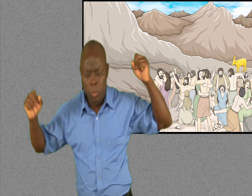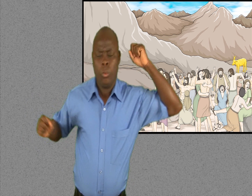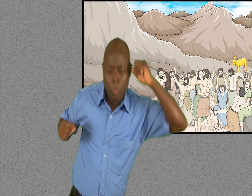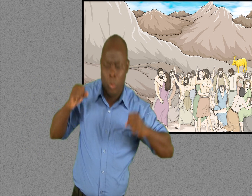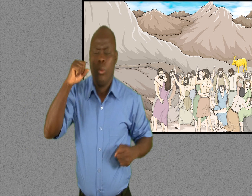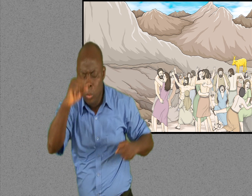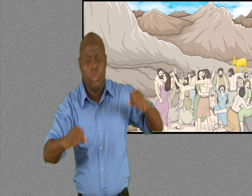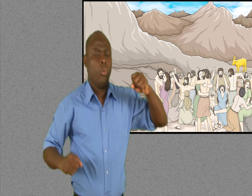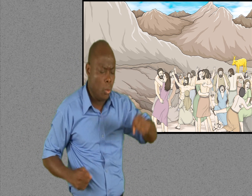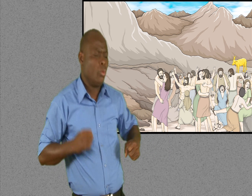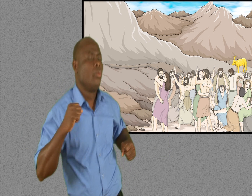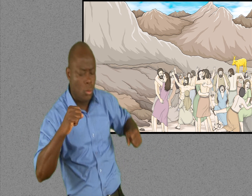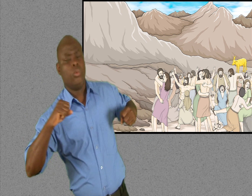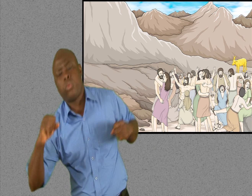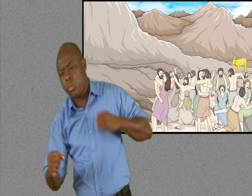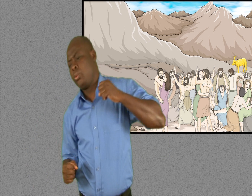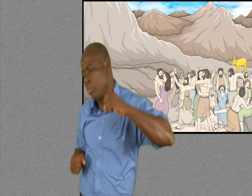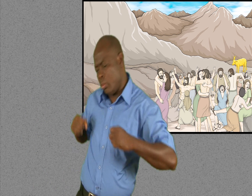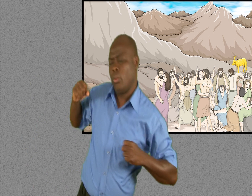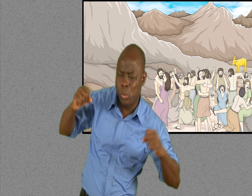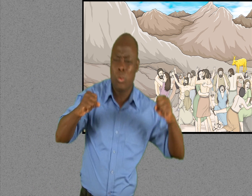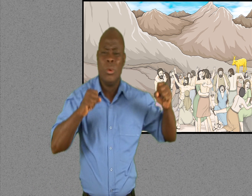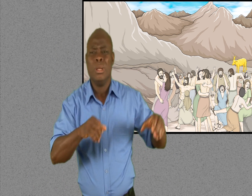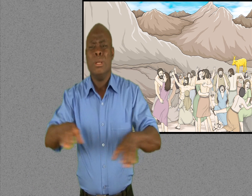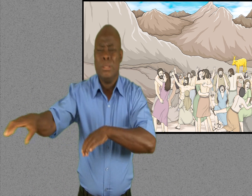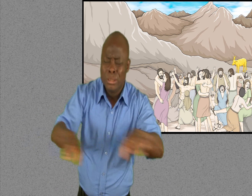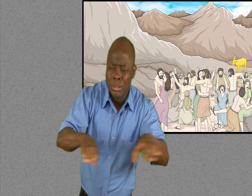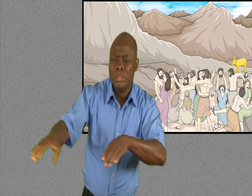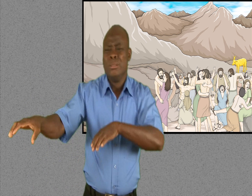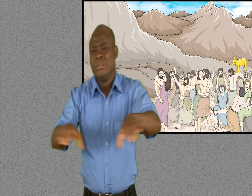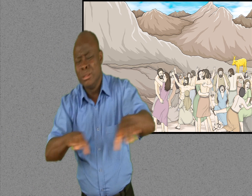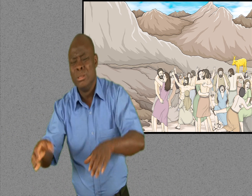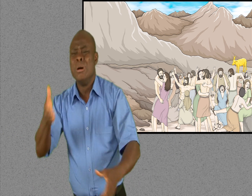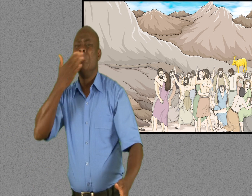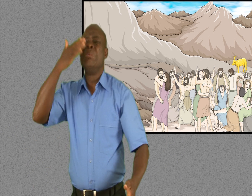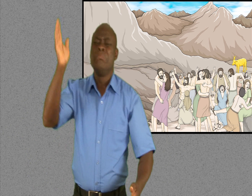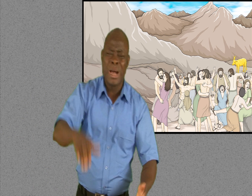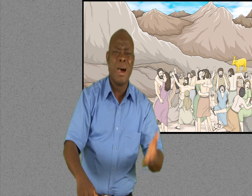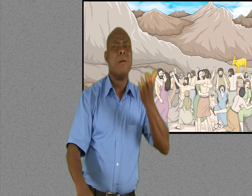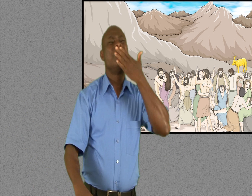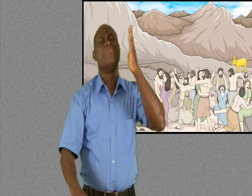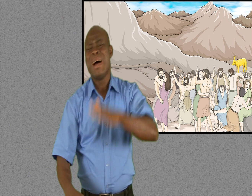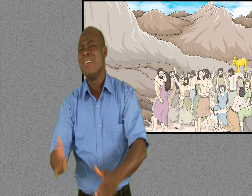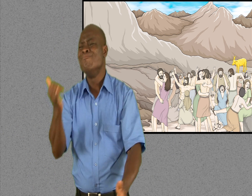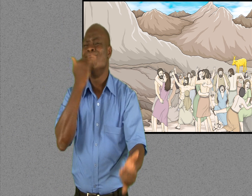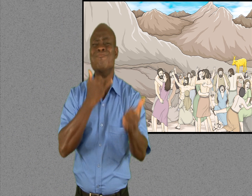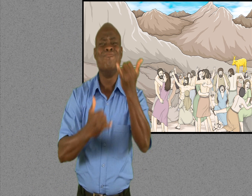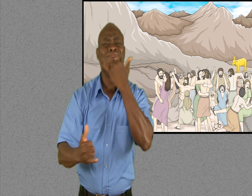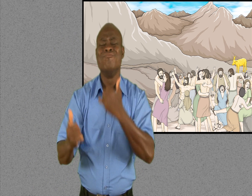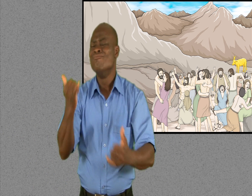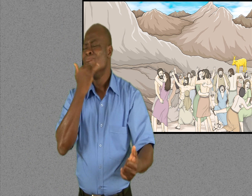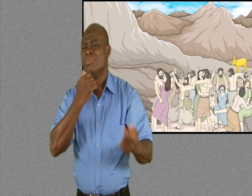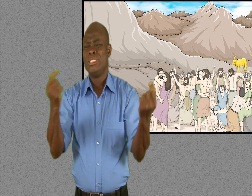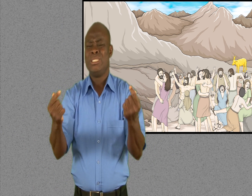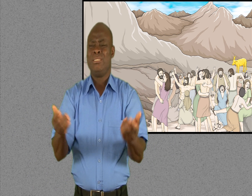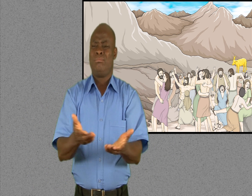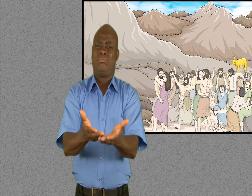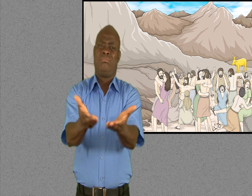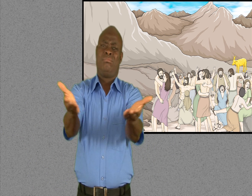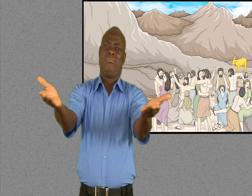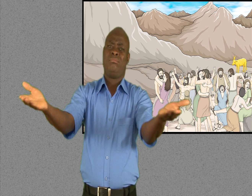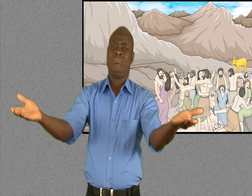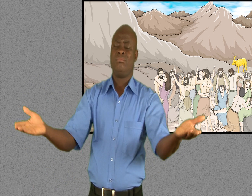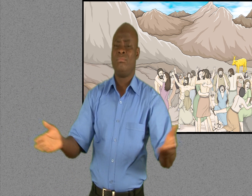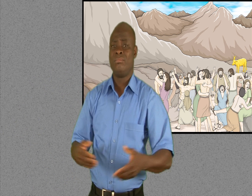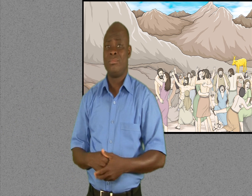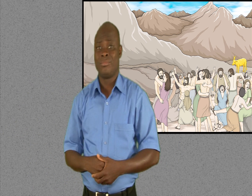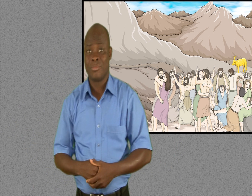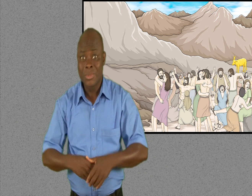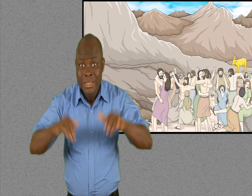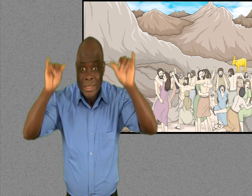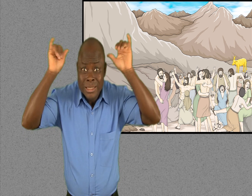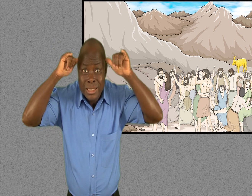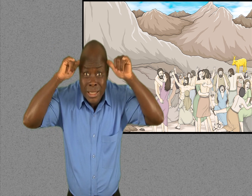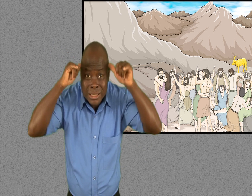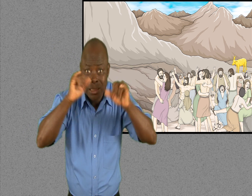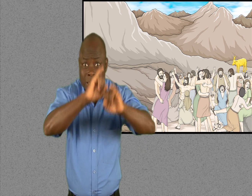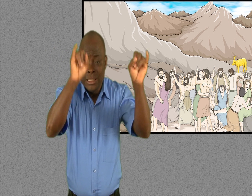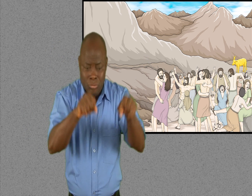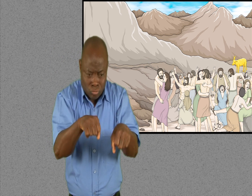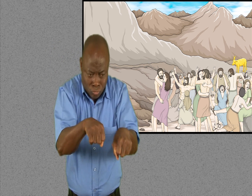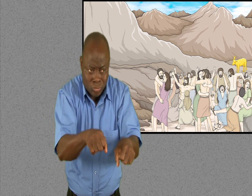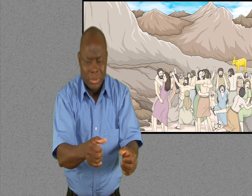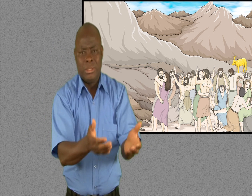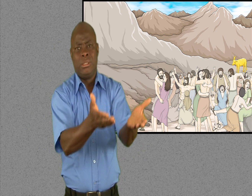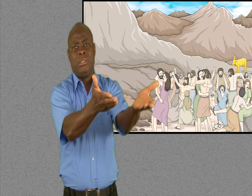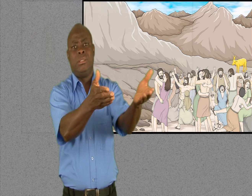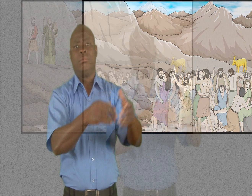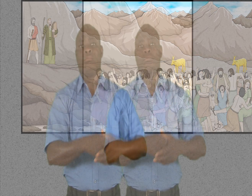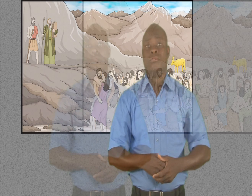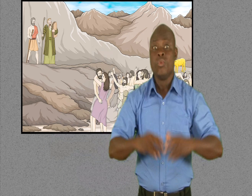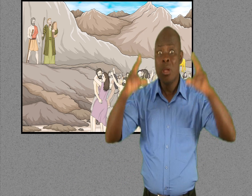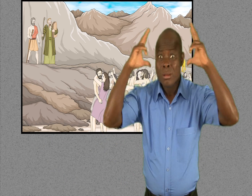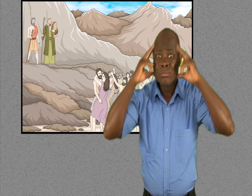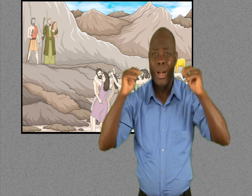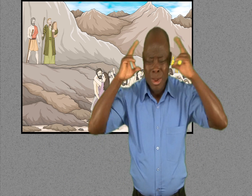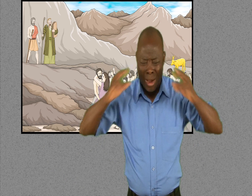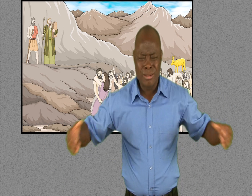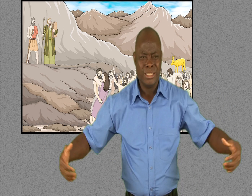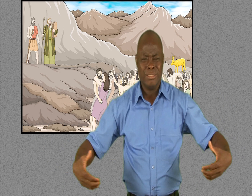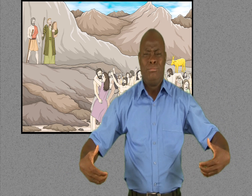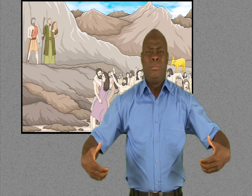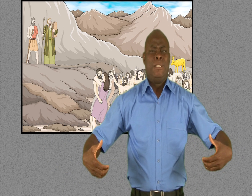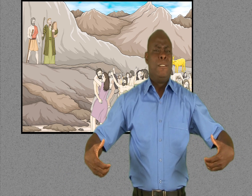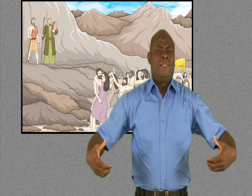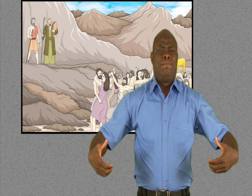I hear the sound of singing!”